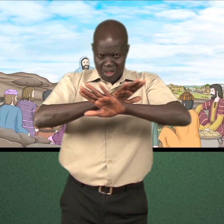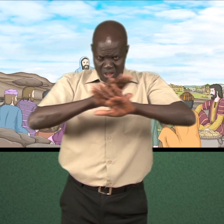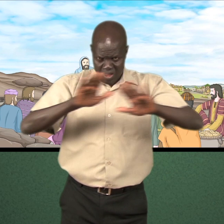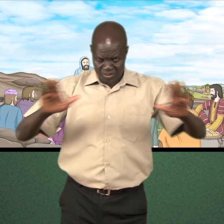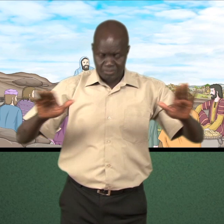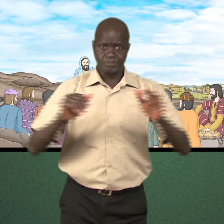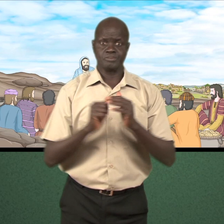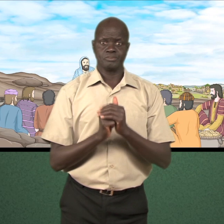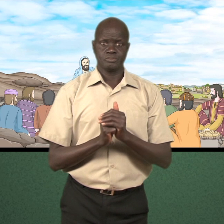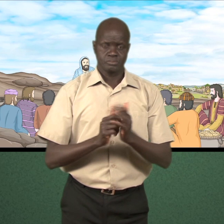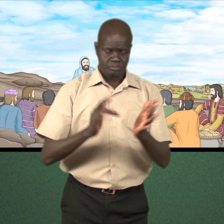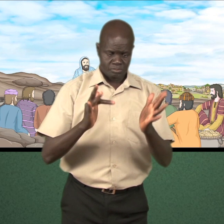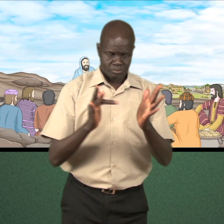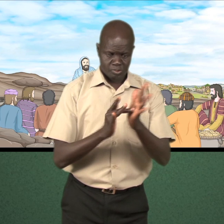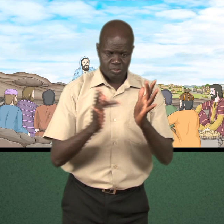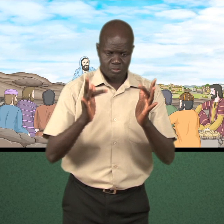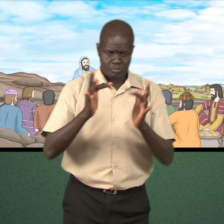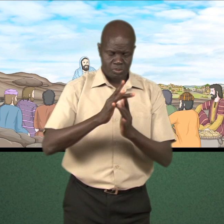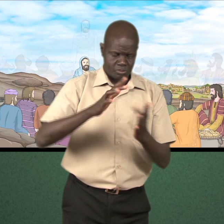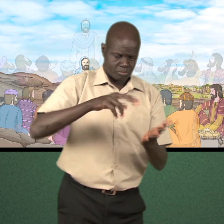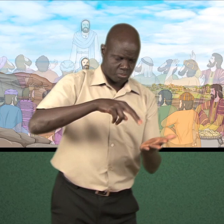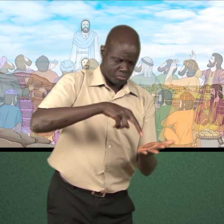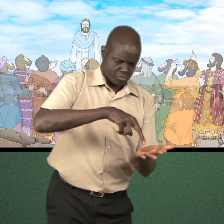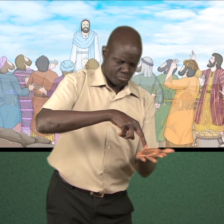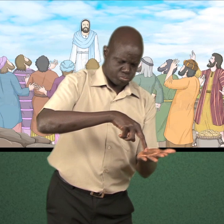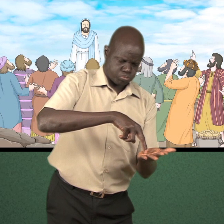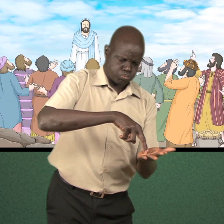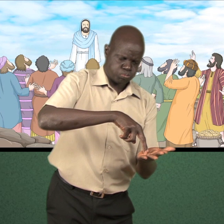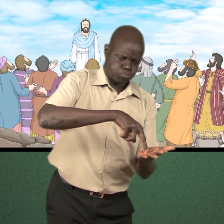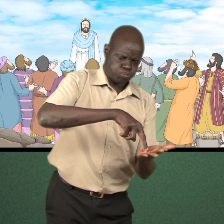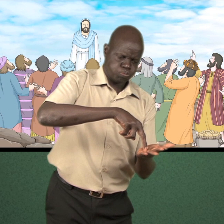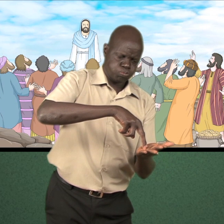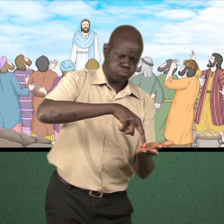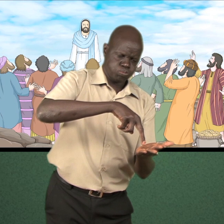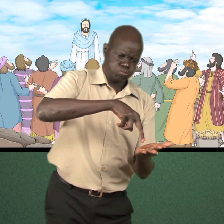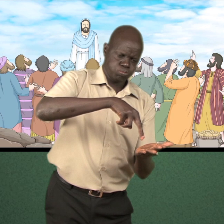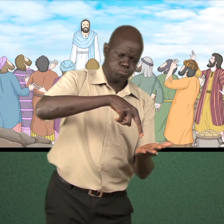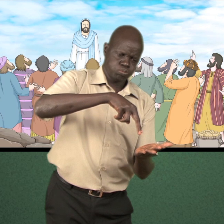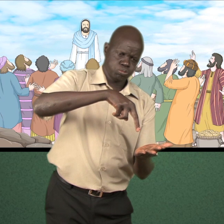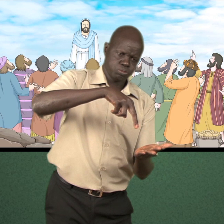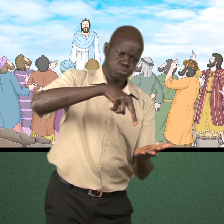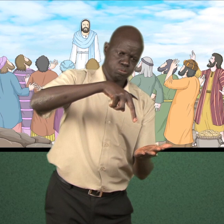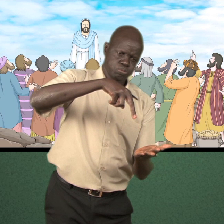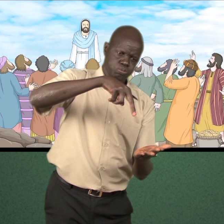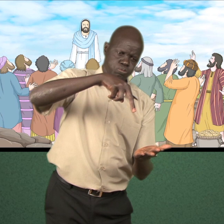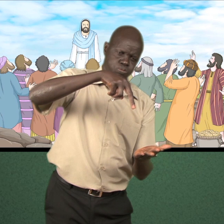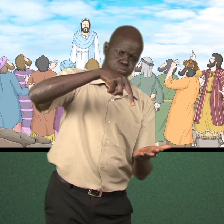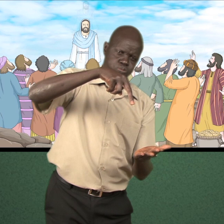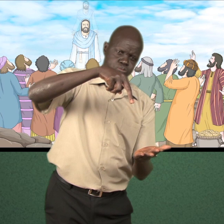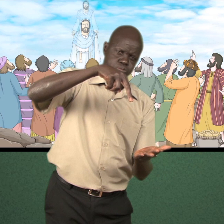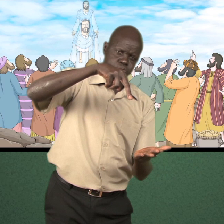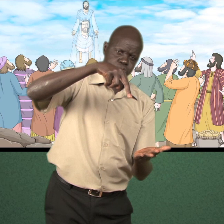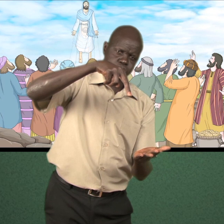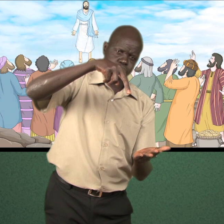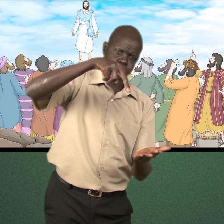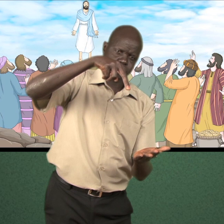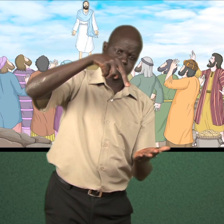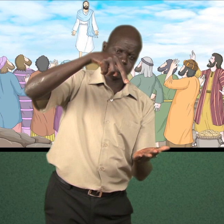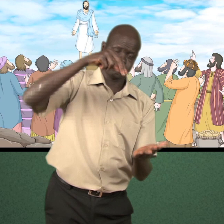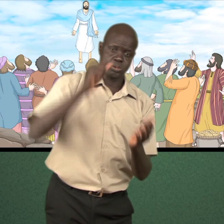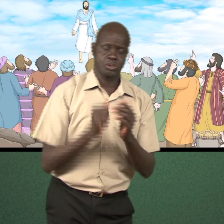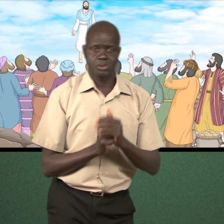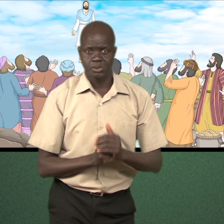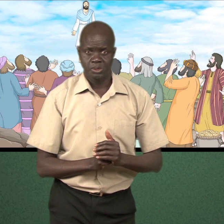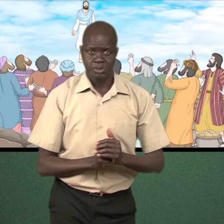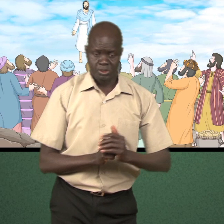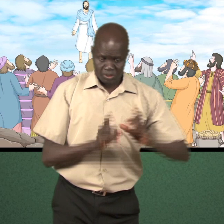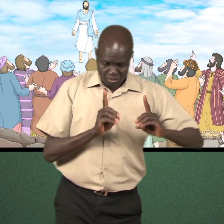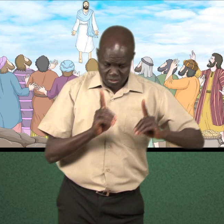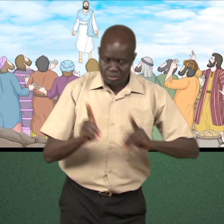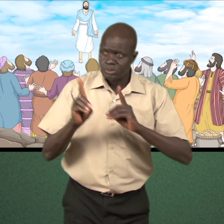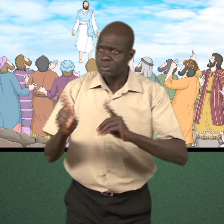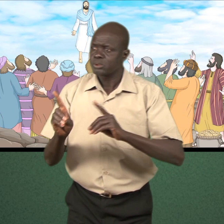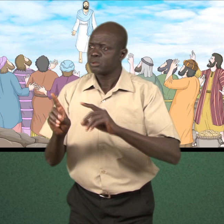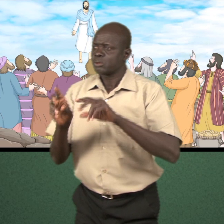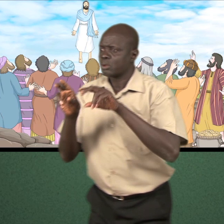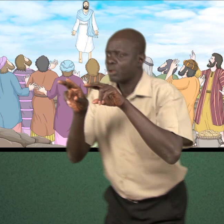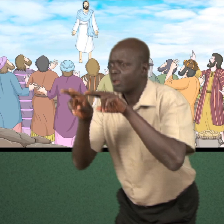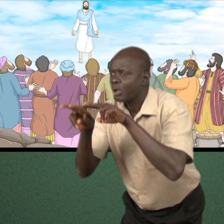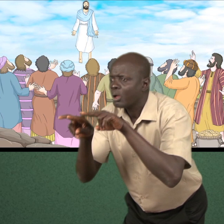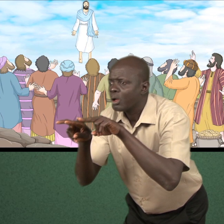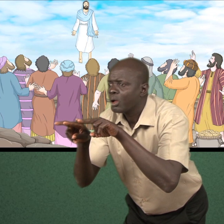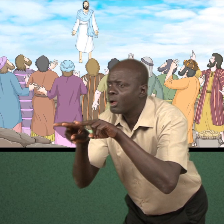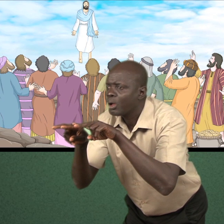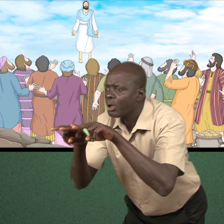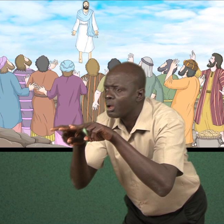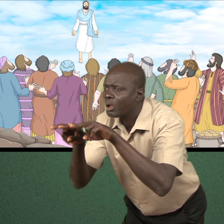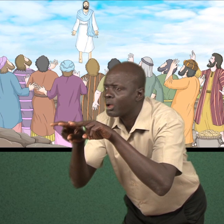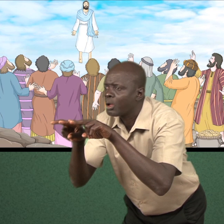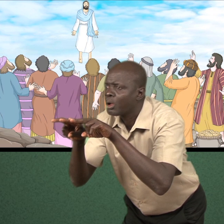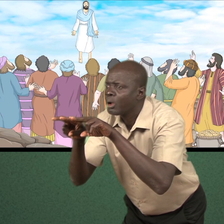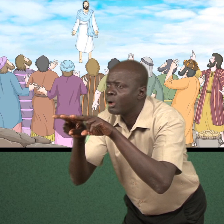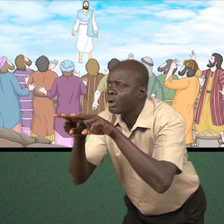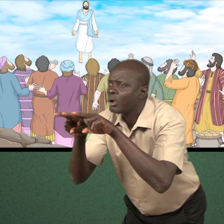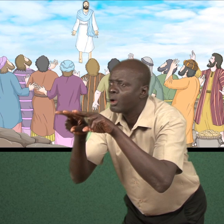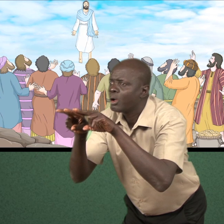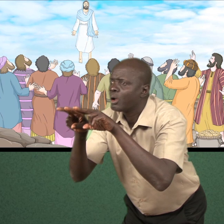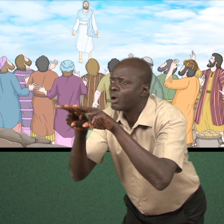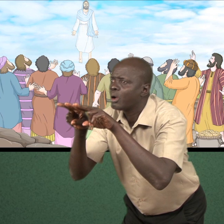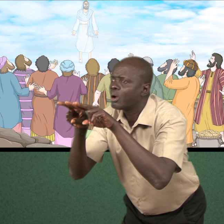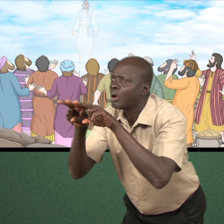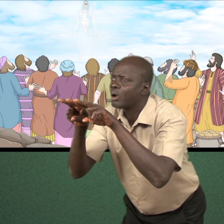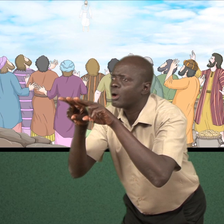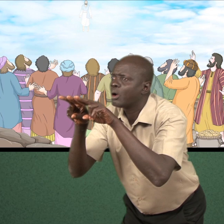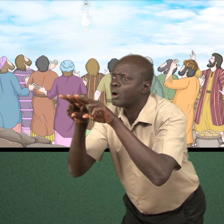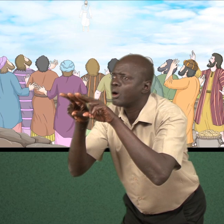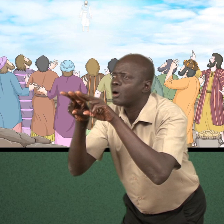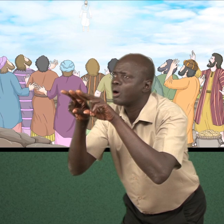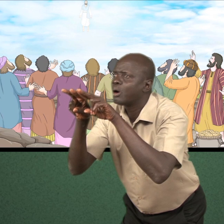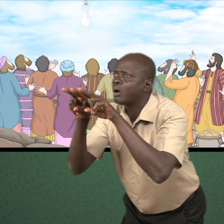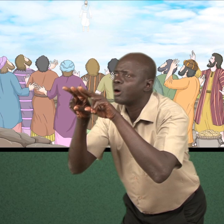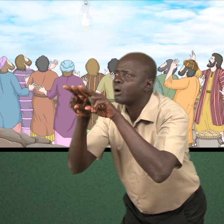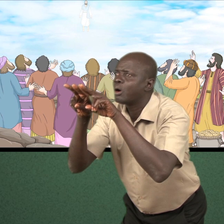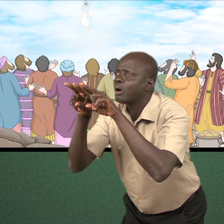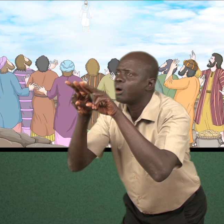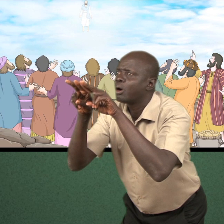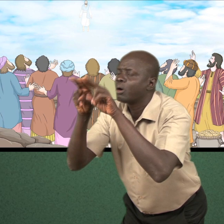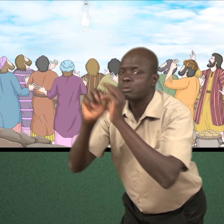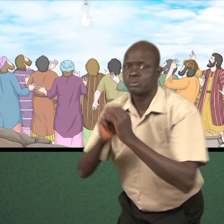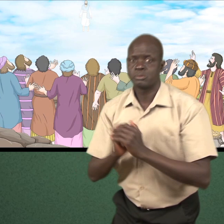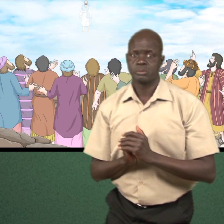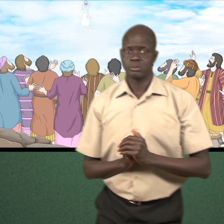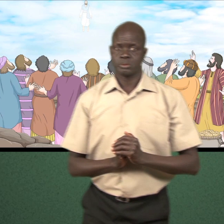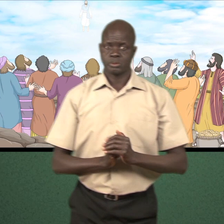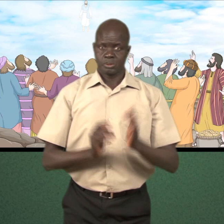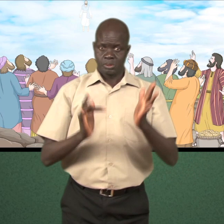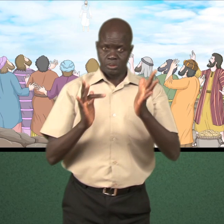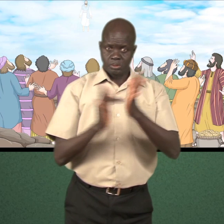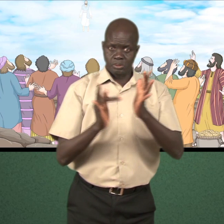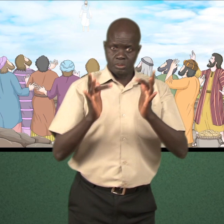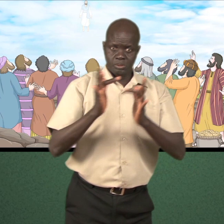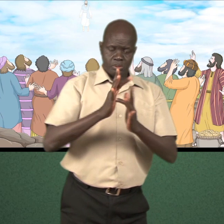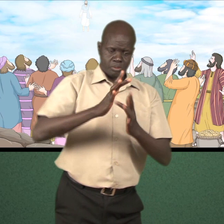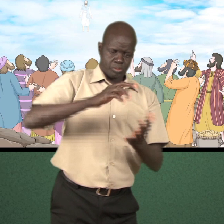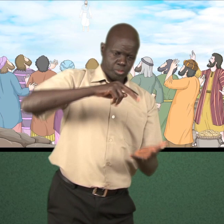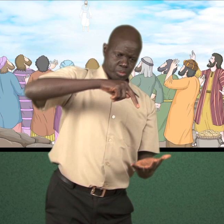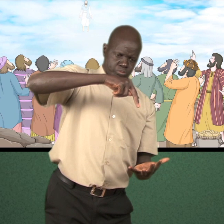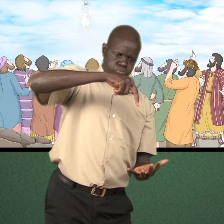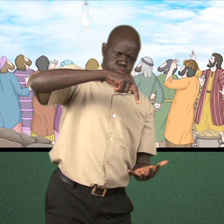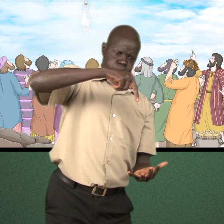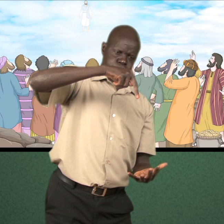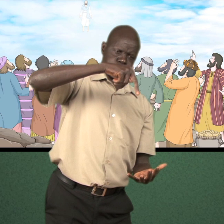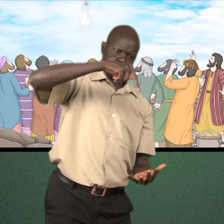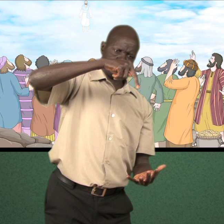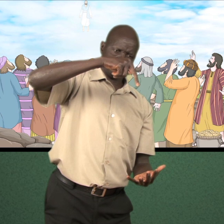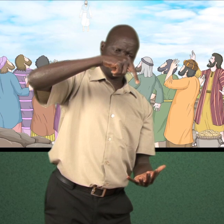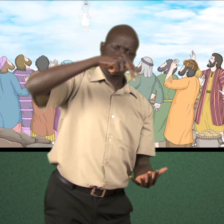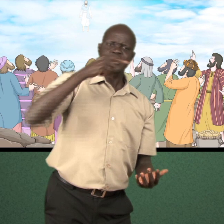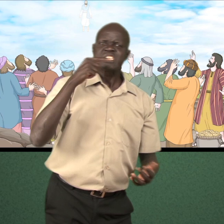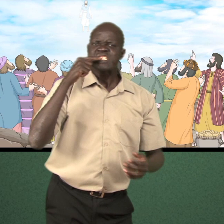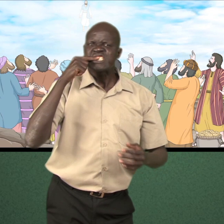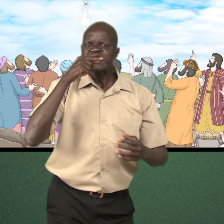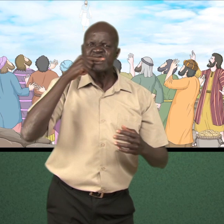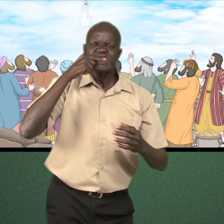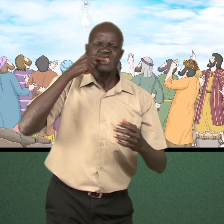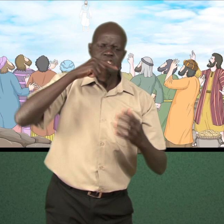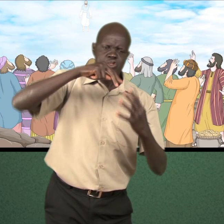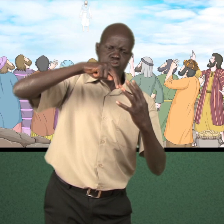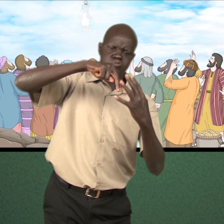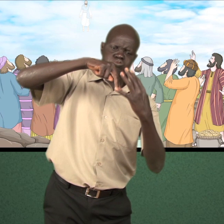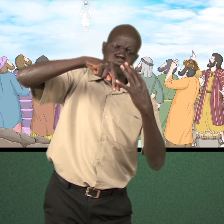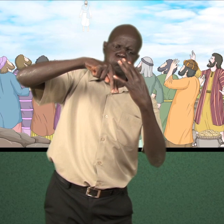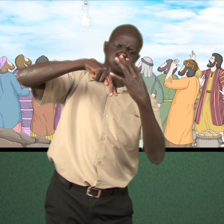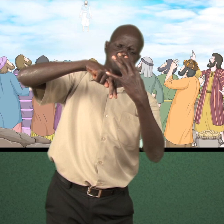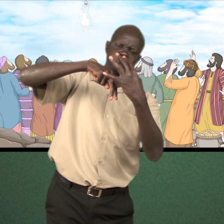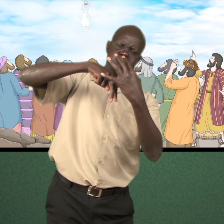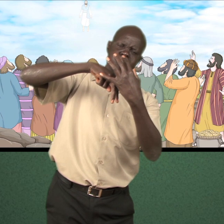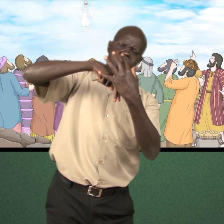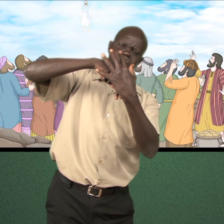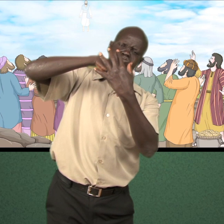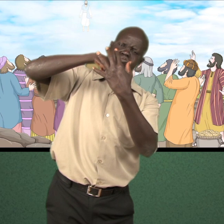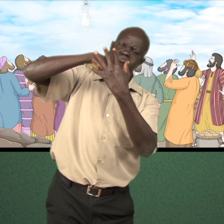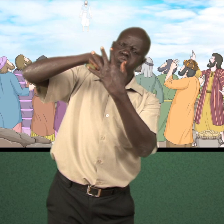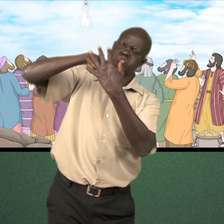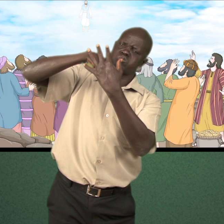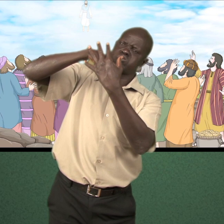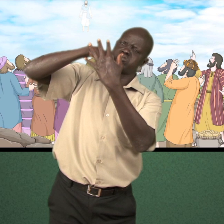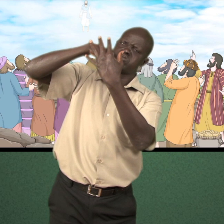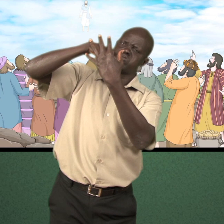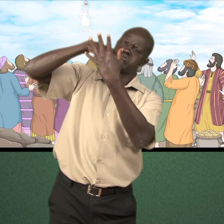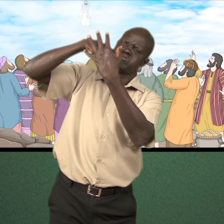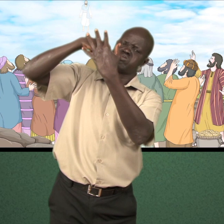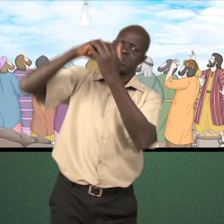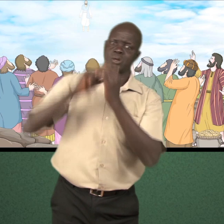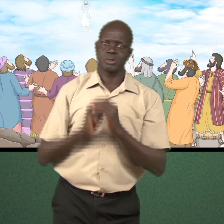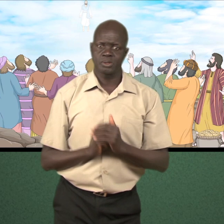After He had said this, they watched as He was taken up, and a cloud hid Him from their sight.